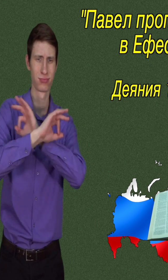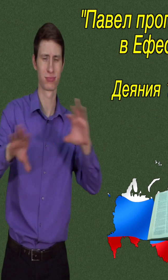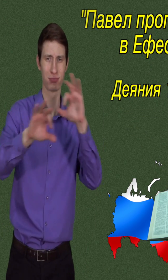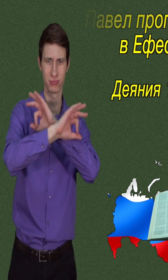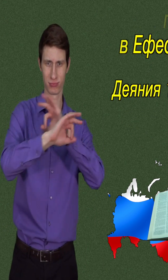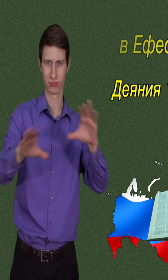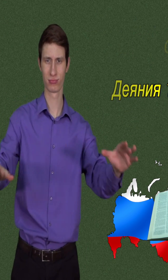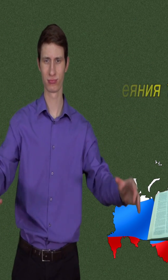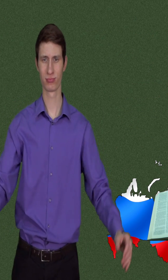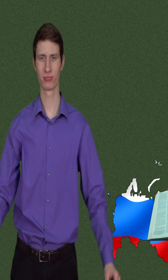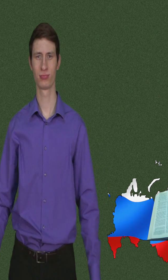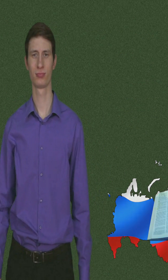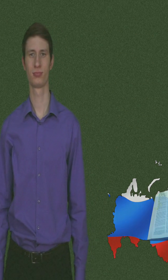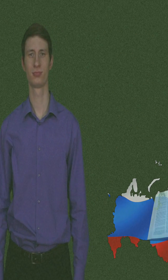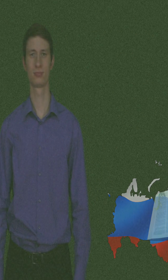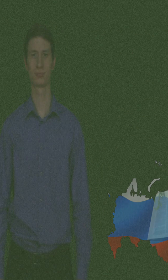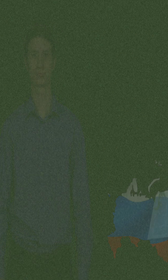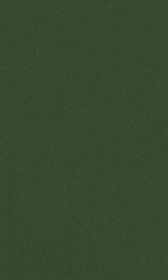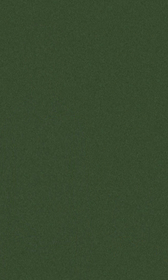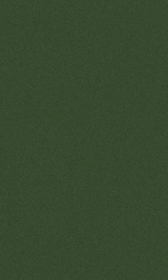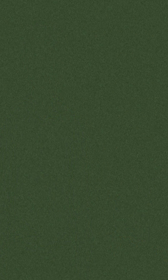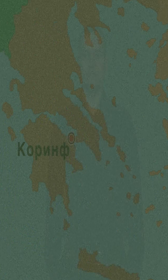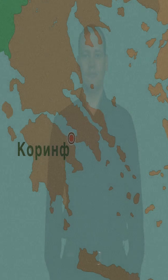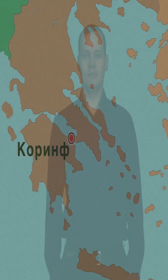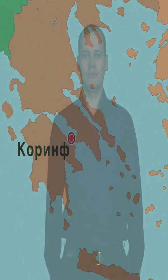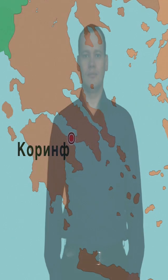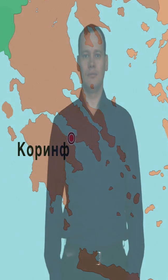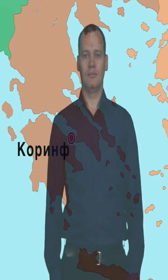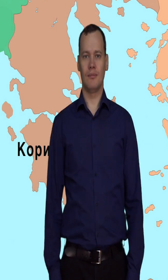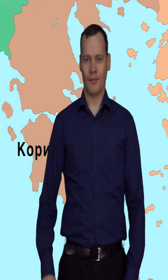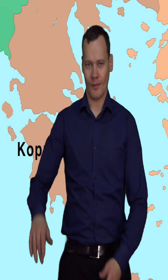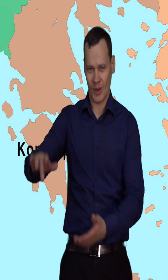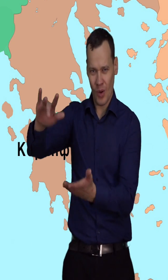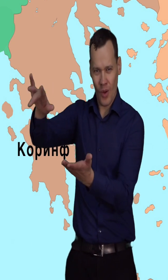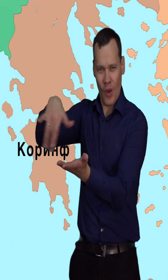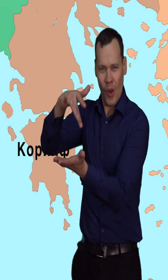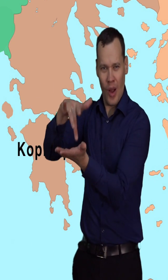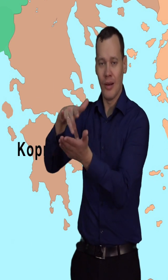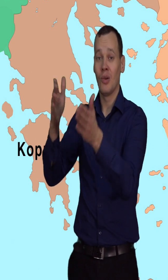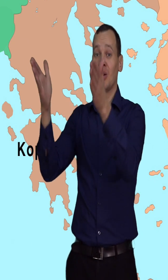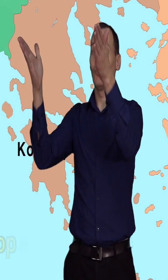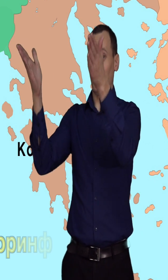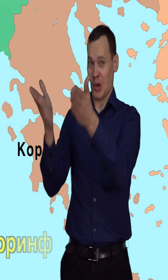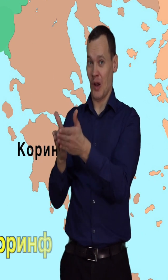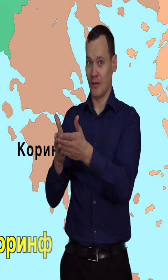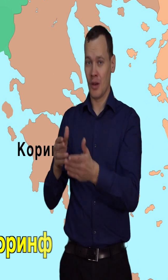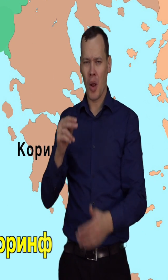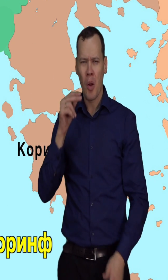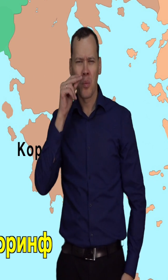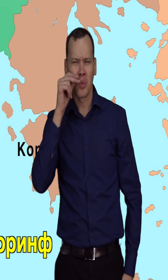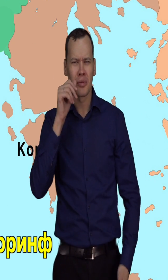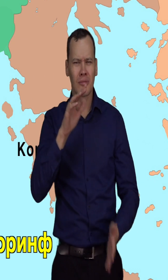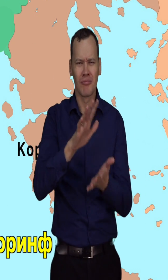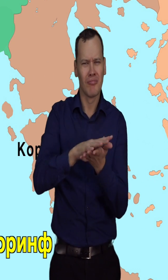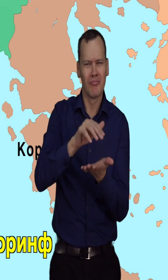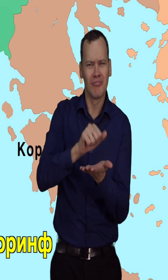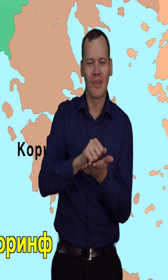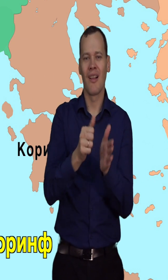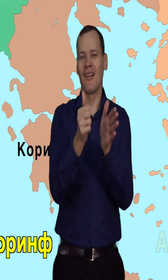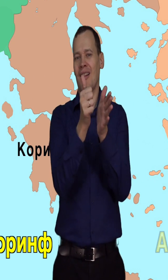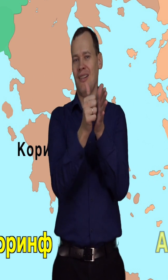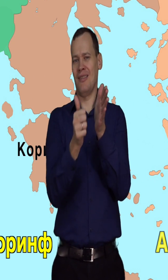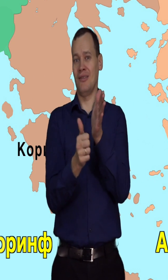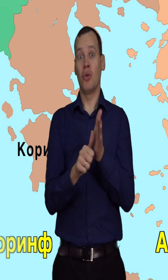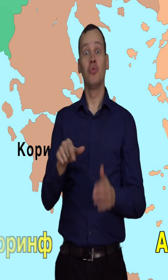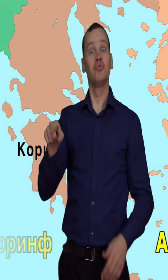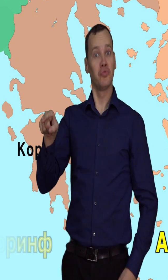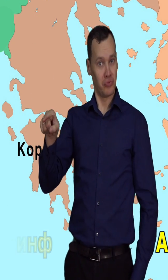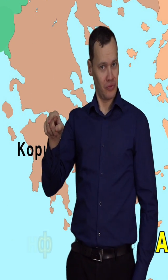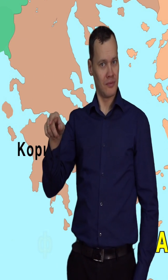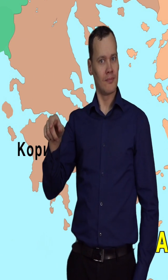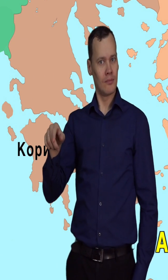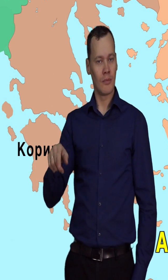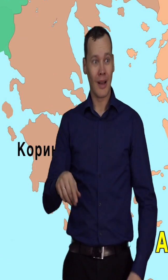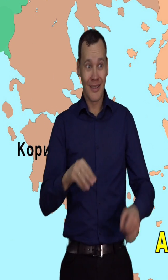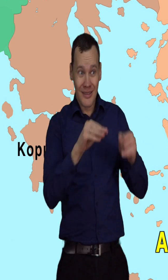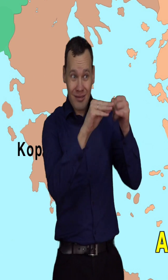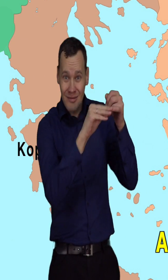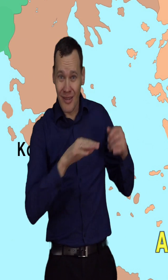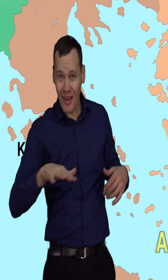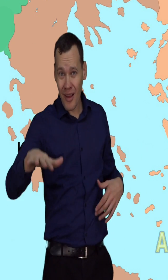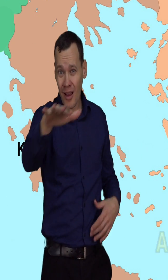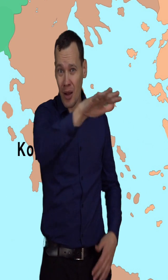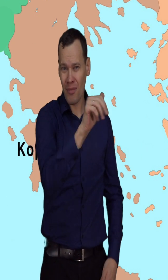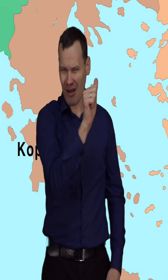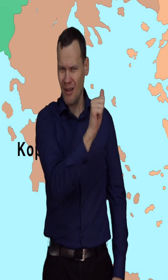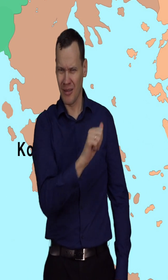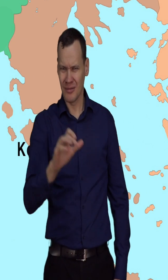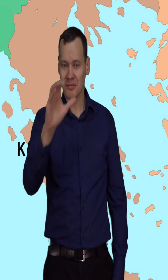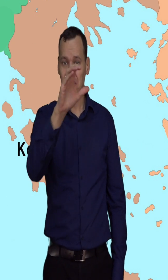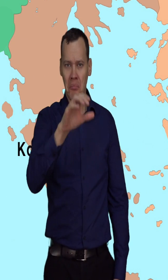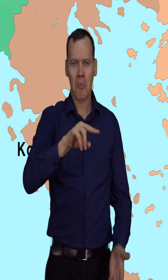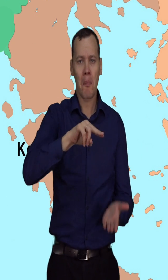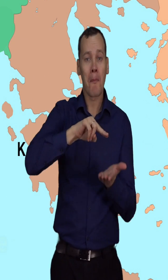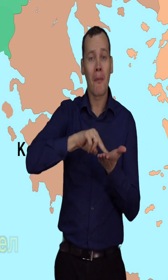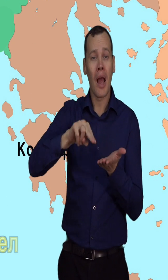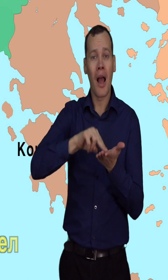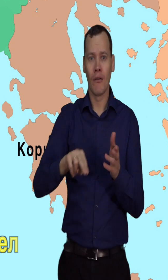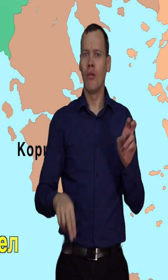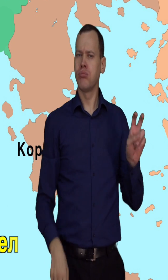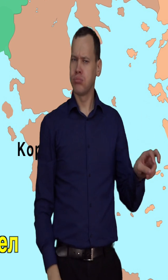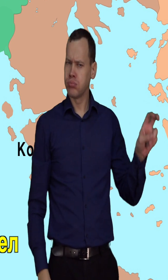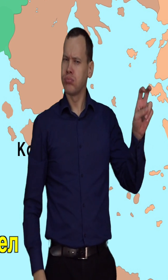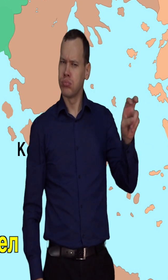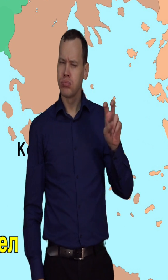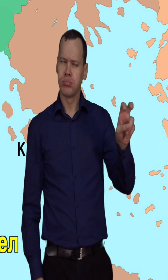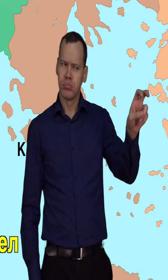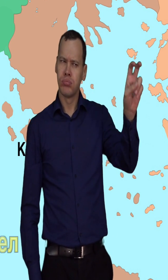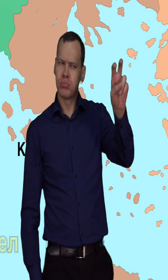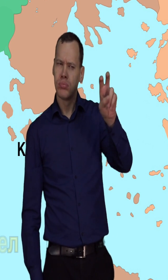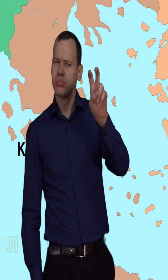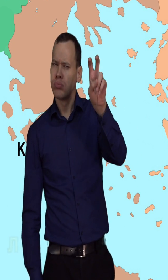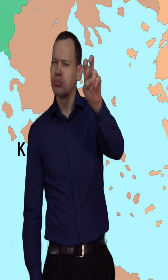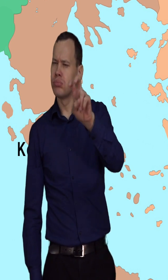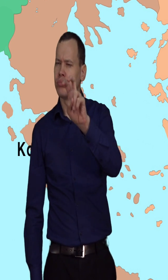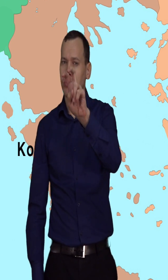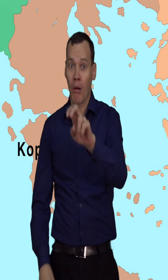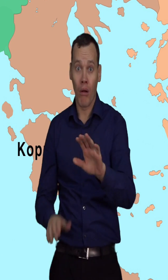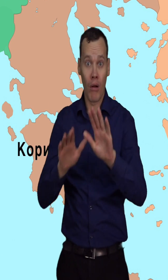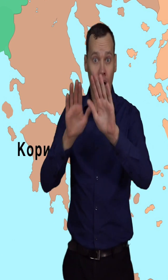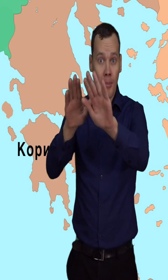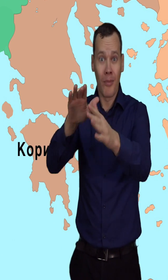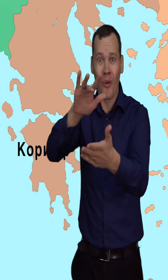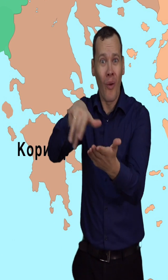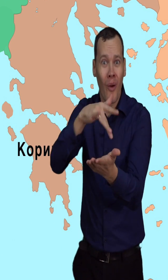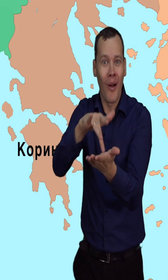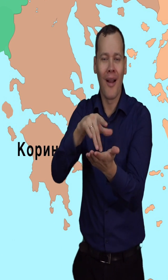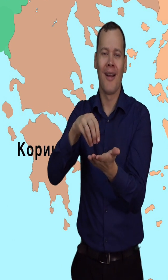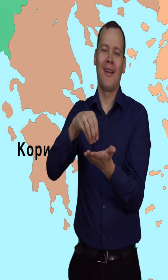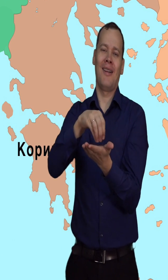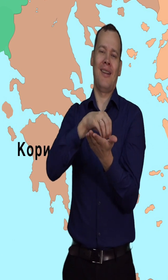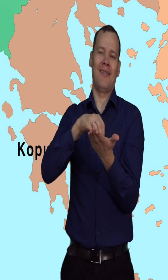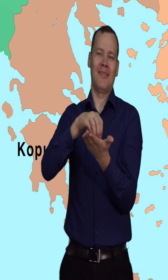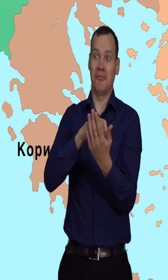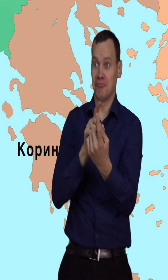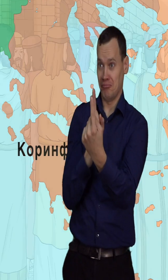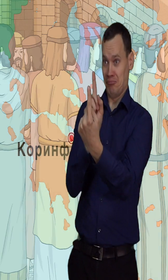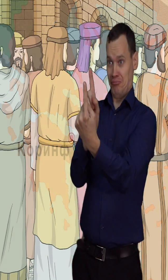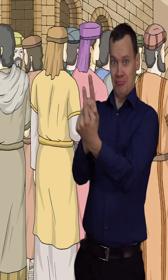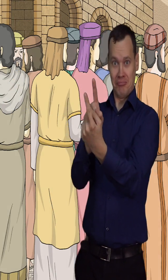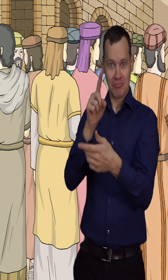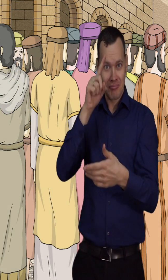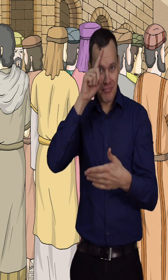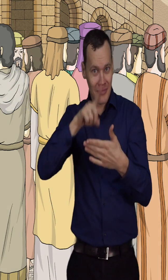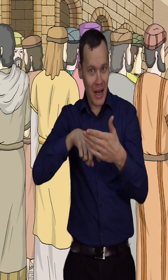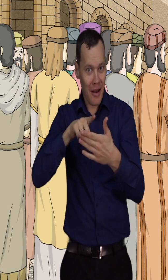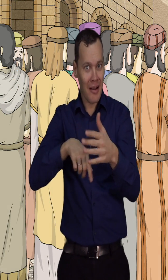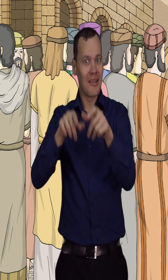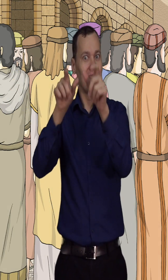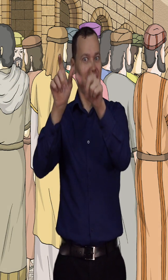While Apollos was at Corinth, Paul passed through the interior and came to Ephesus.